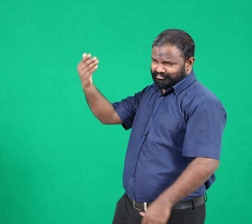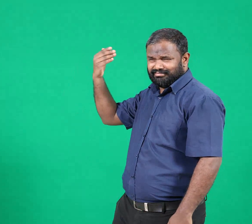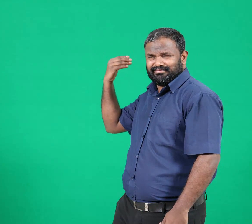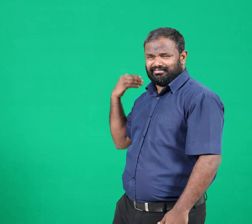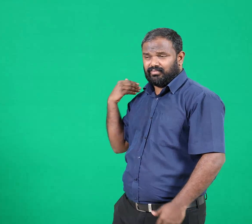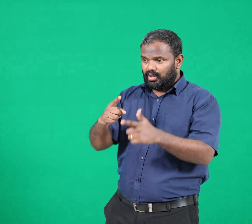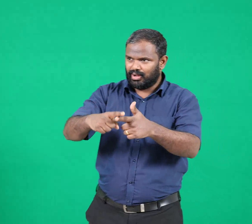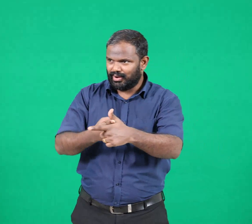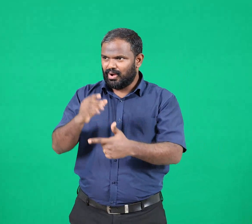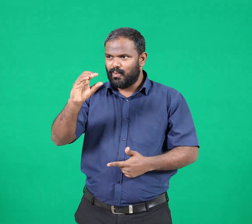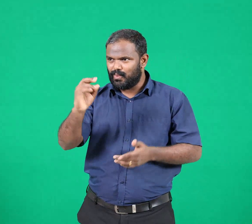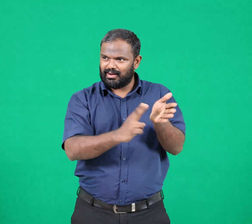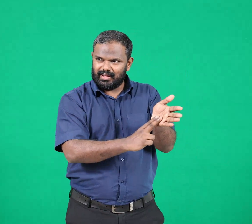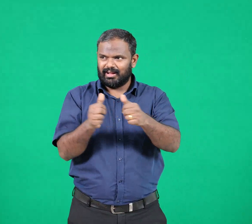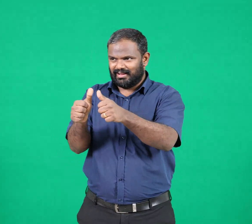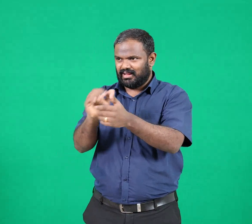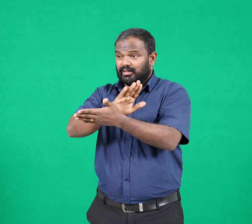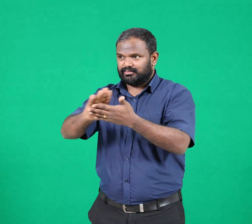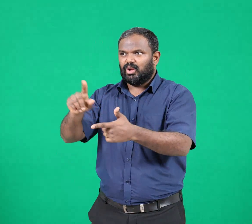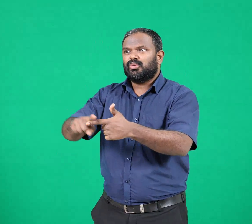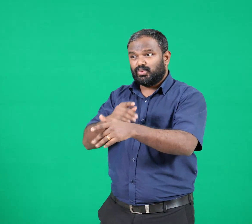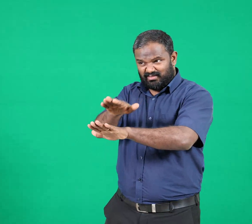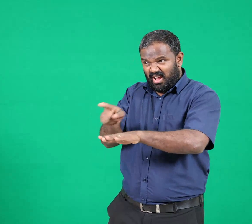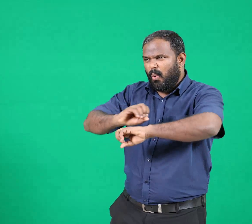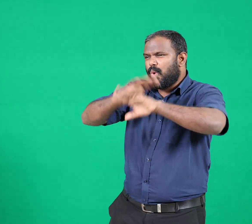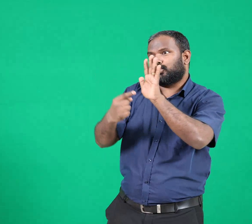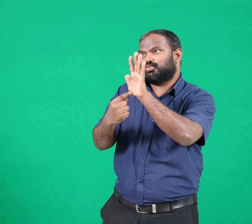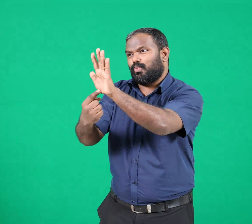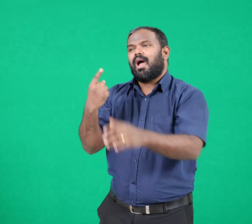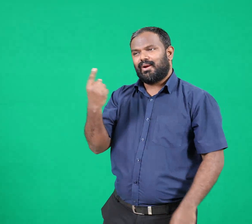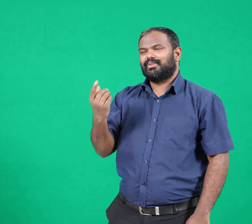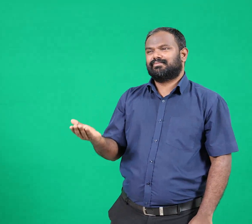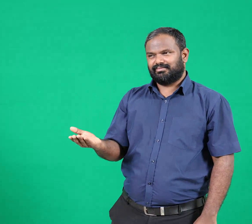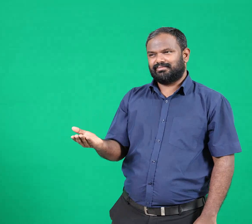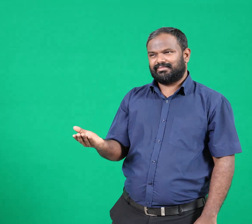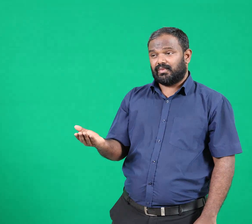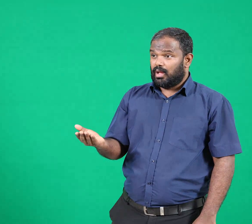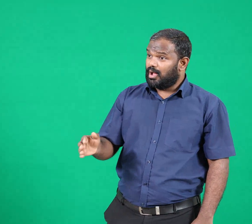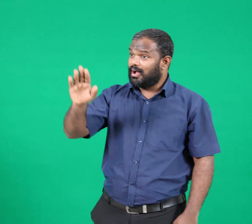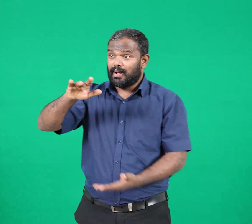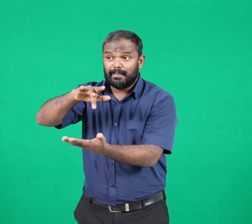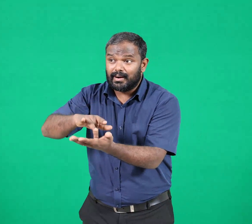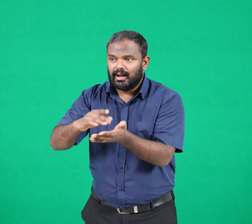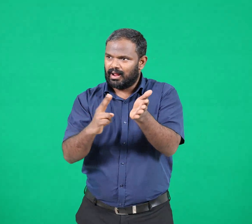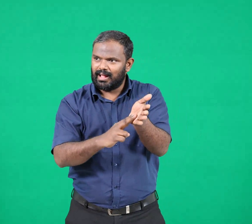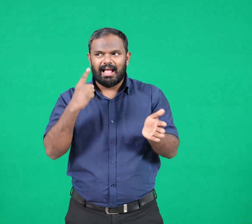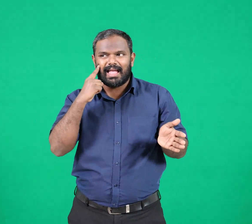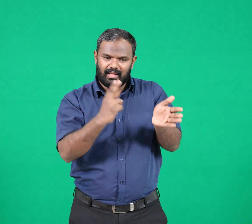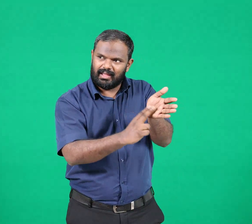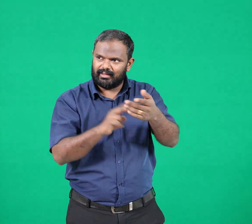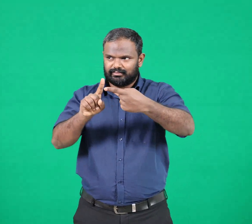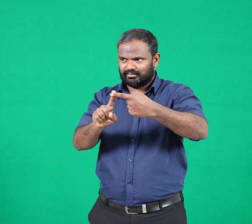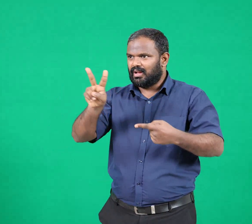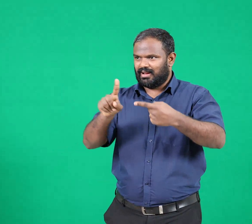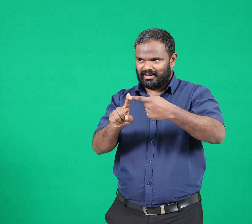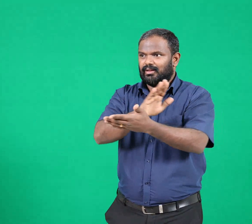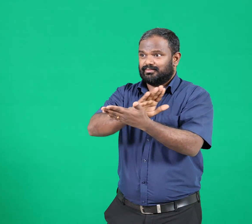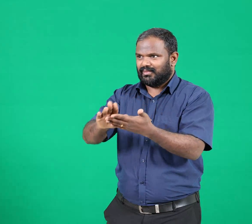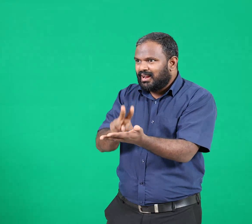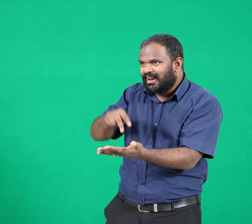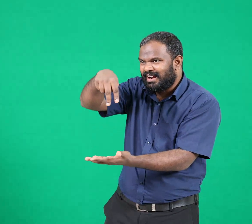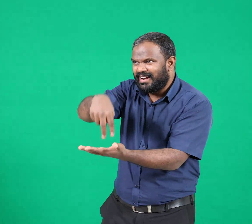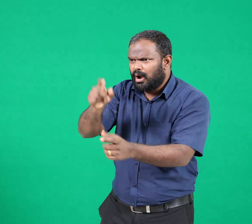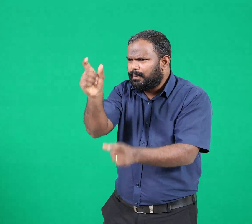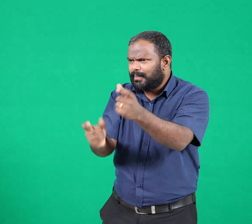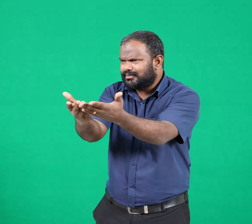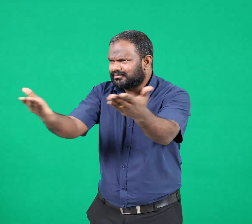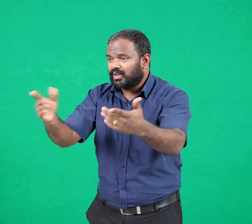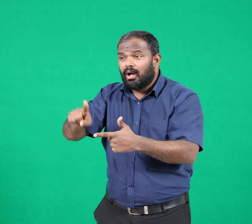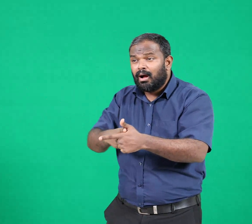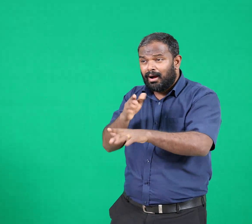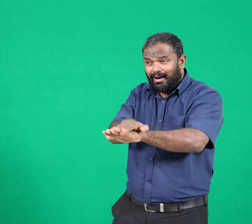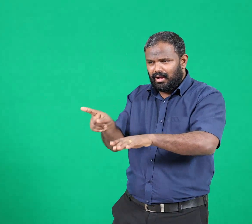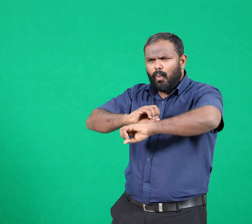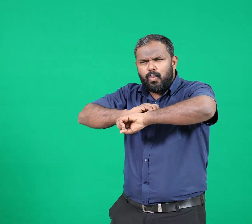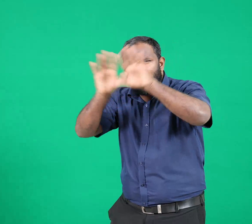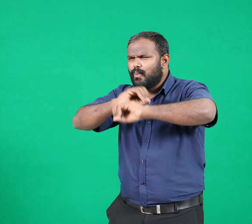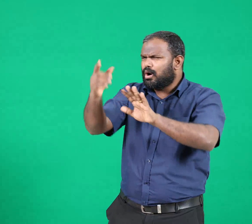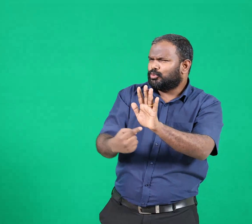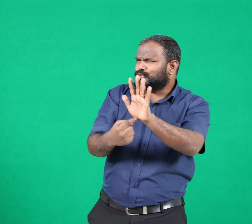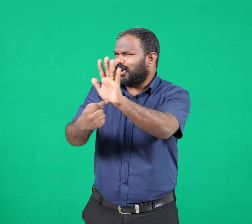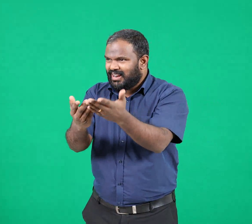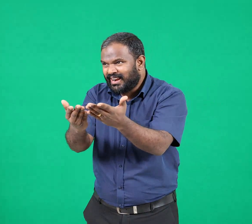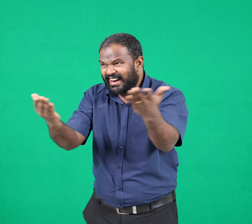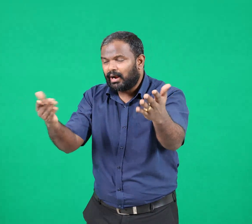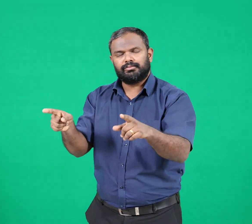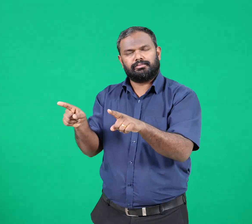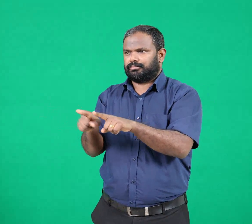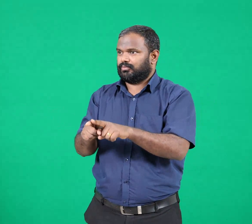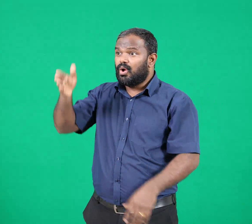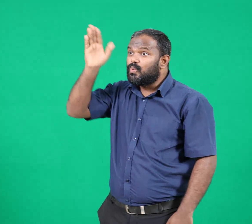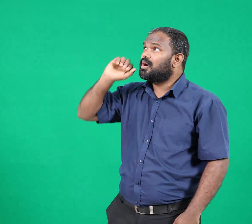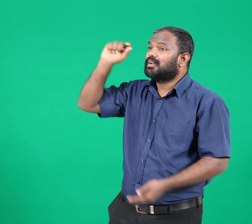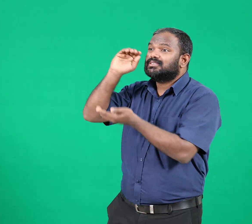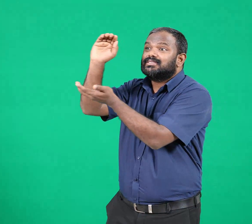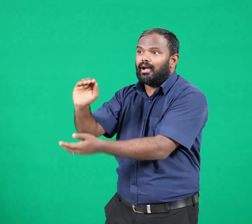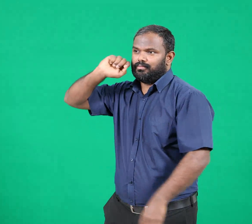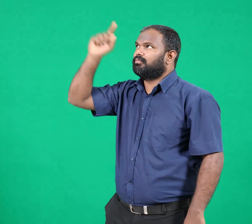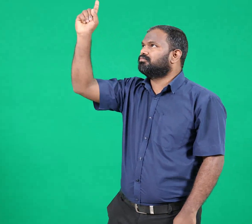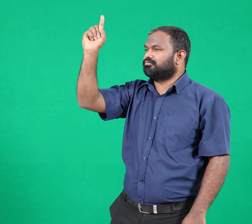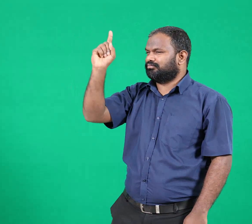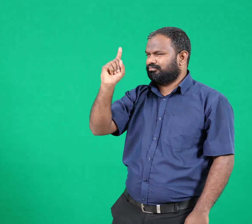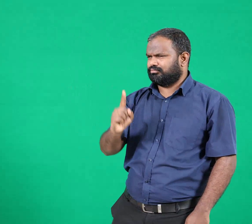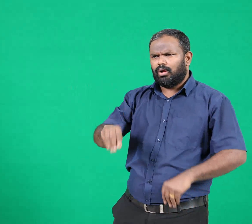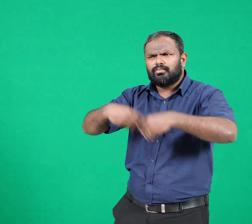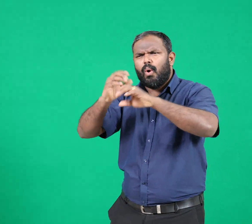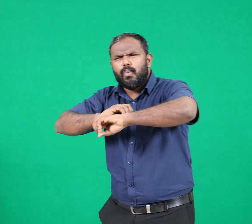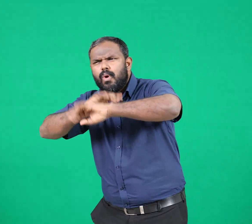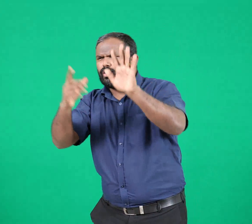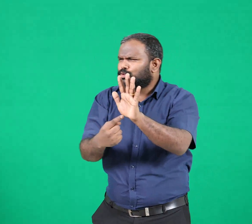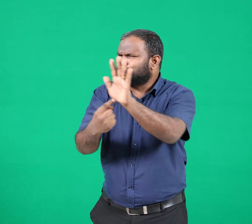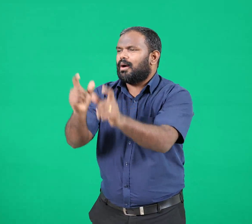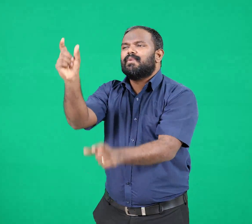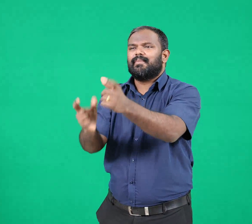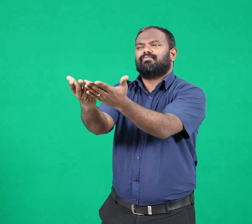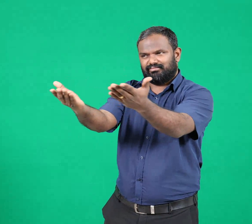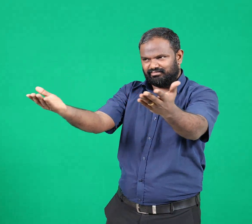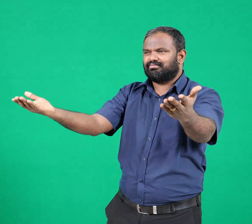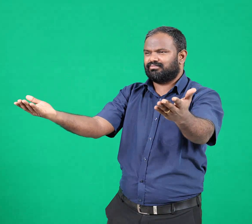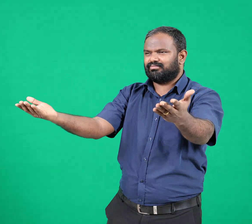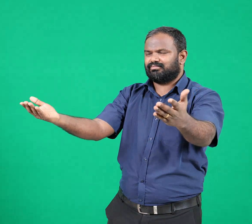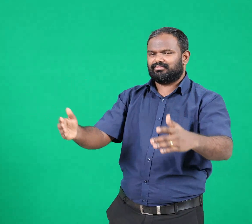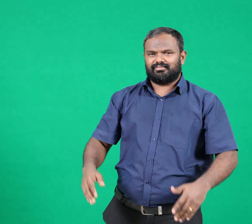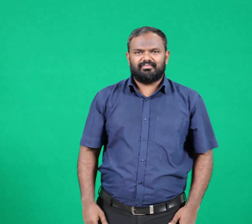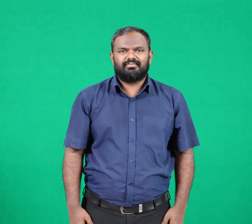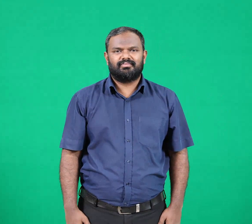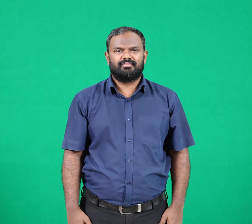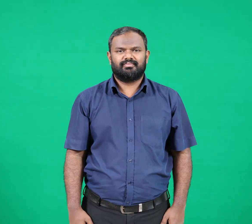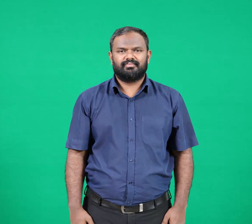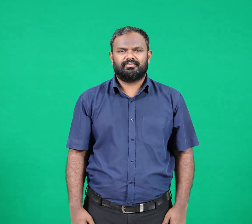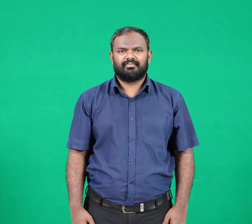For as Jonah was a sign to the Ninevites, so the Son of Man will be a sign to this generation.